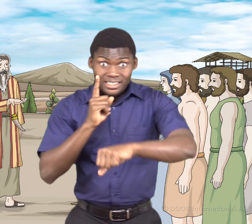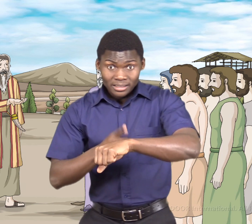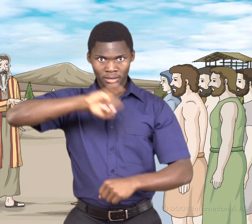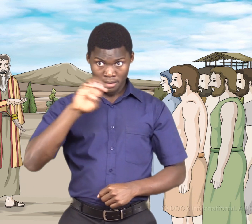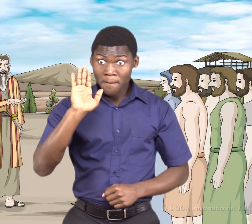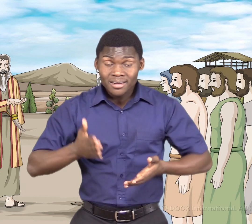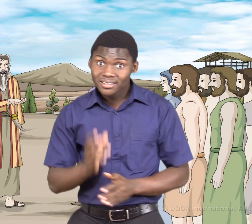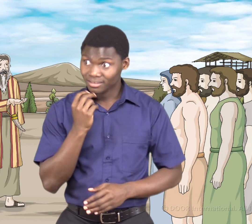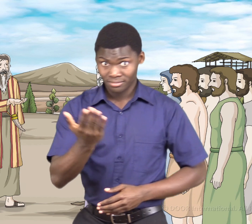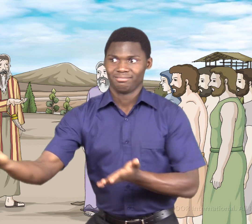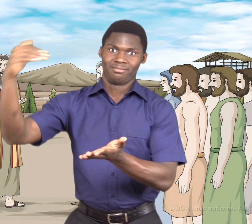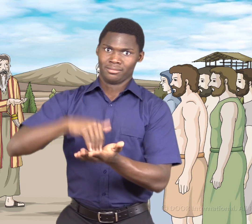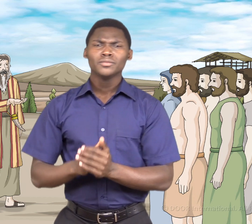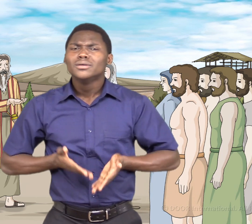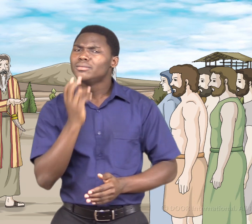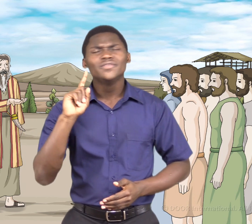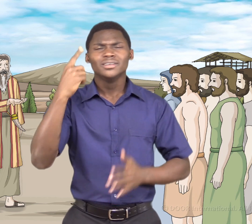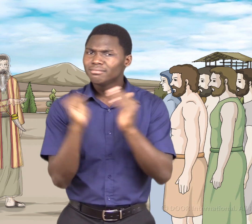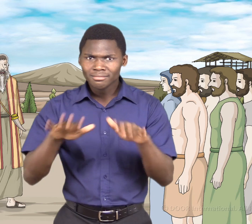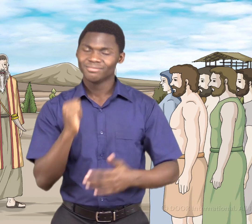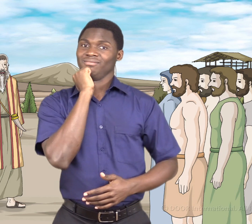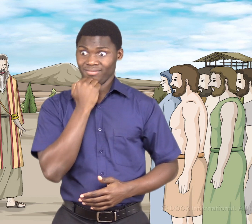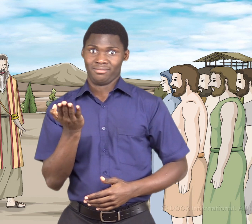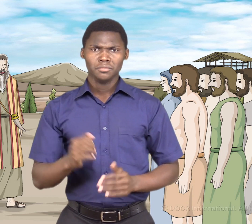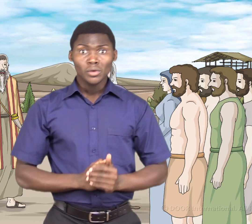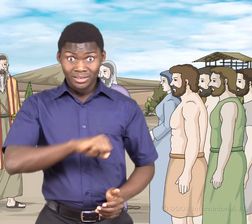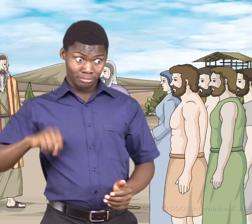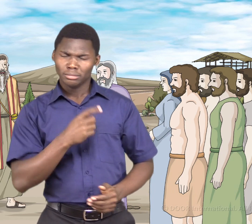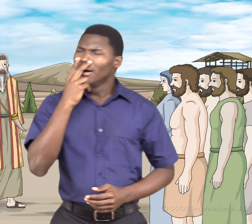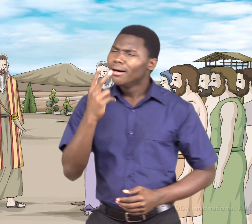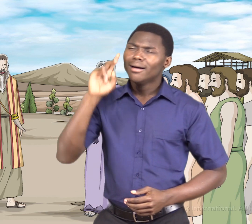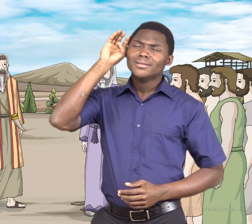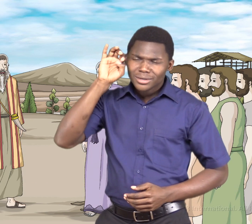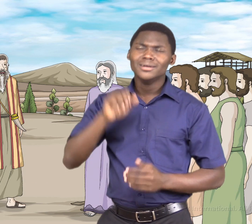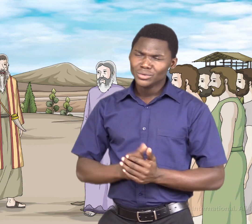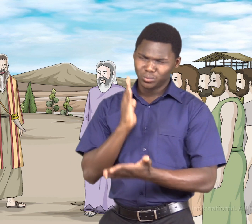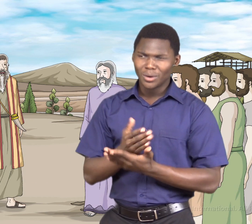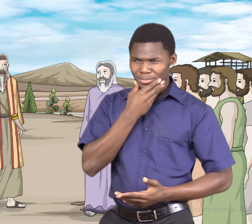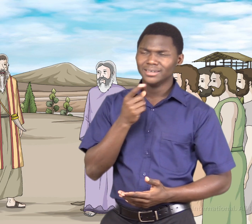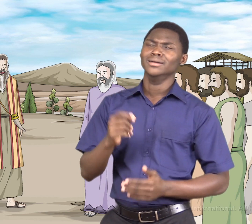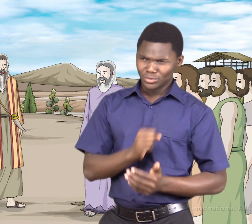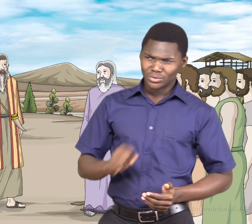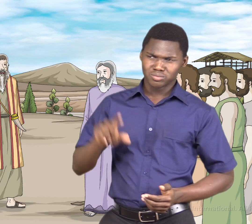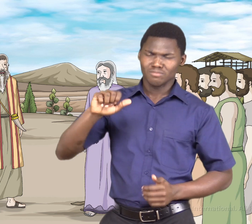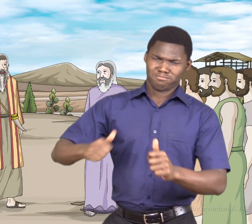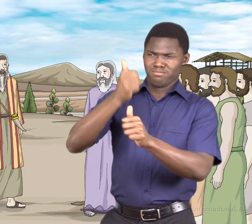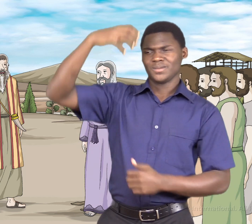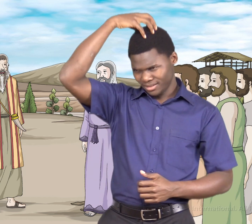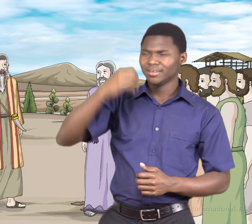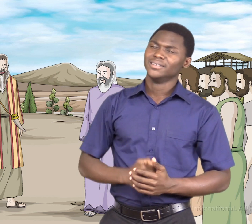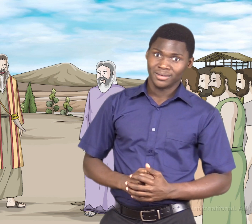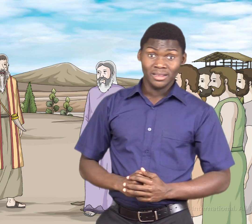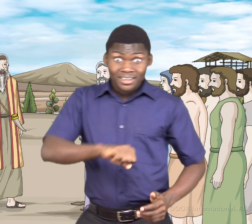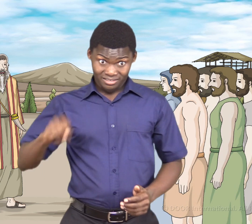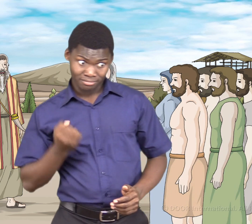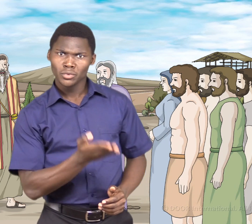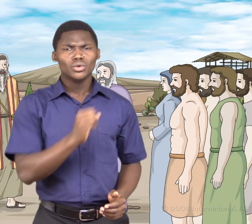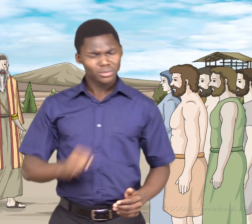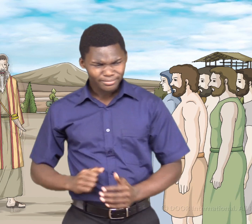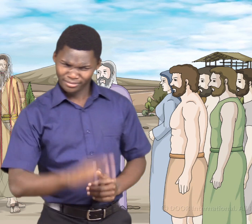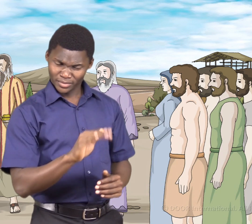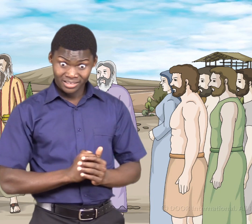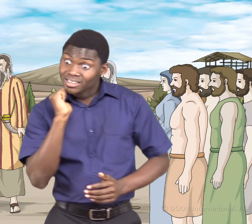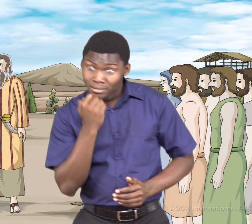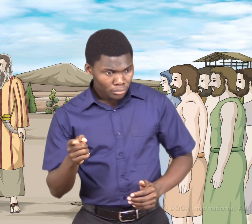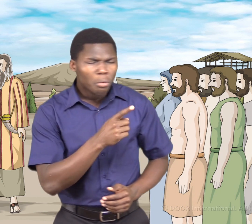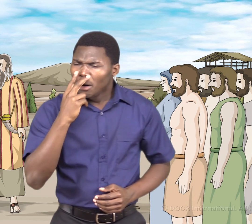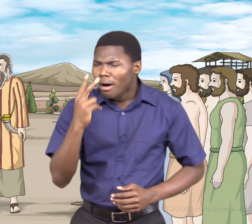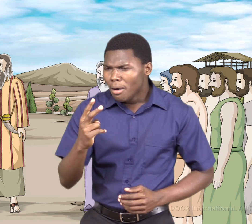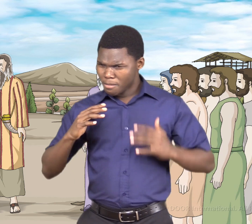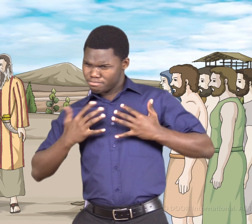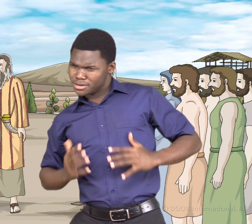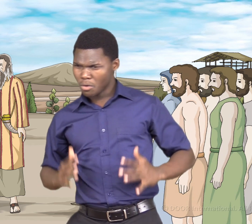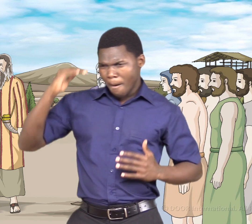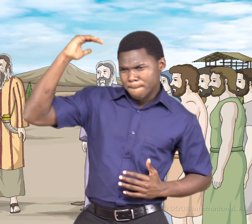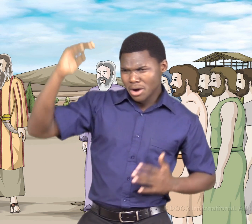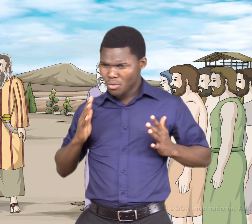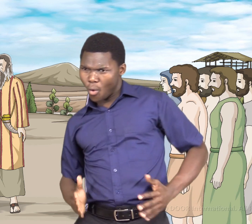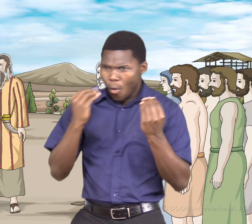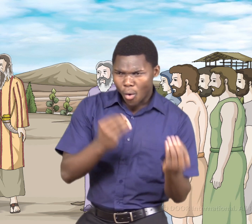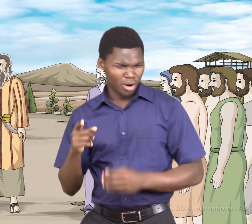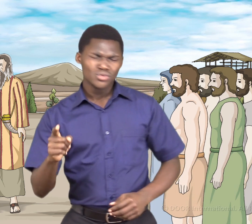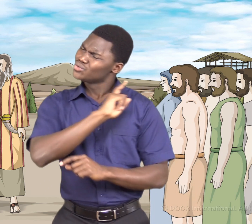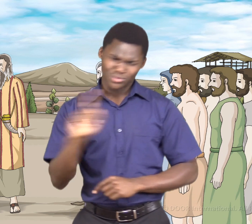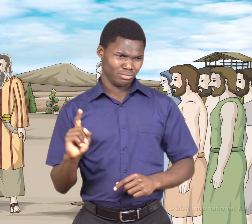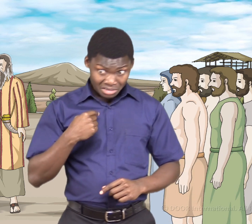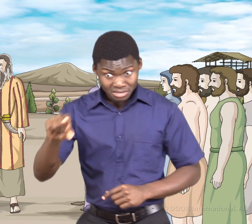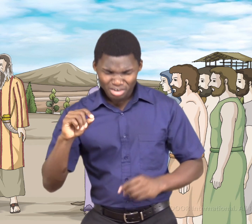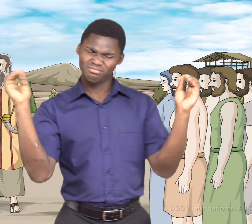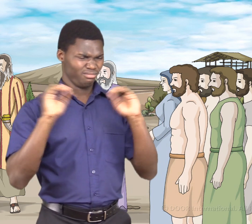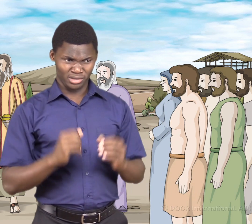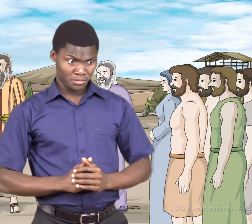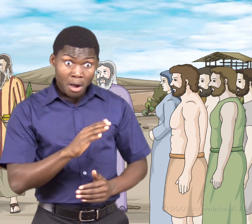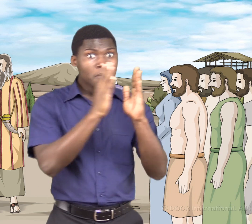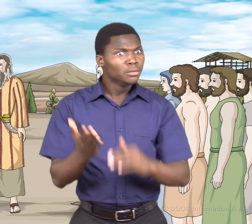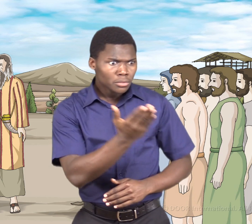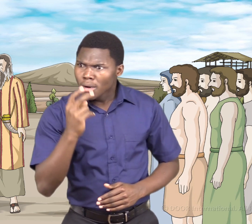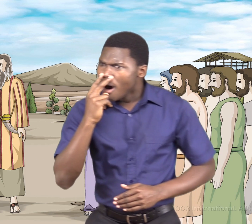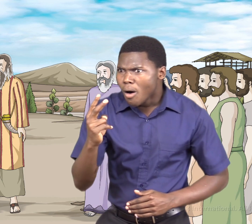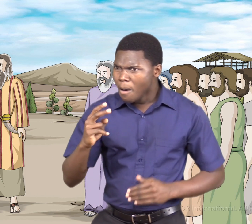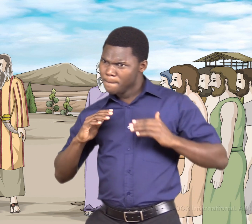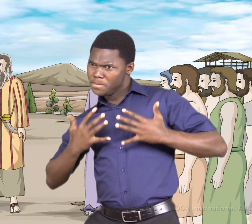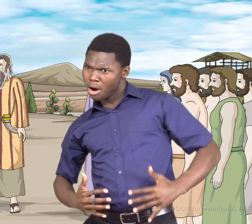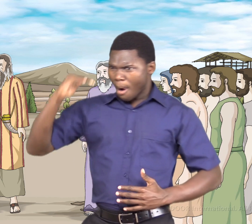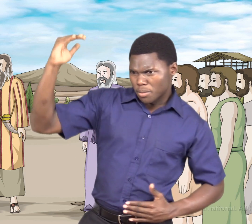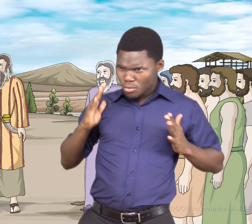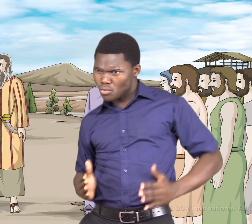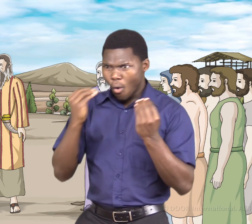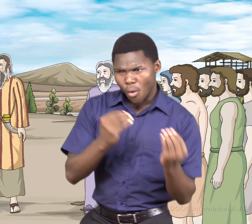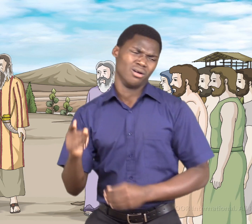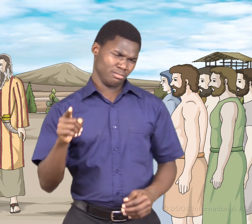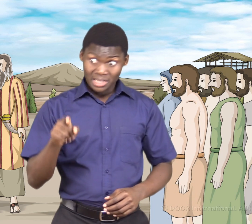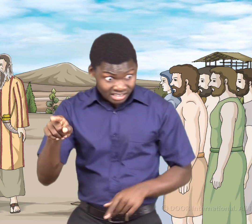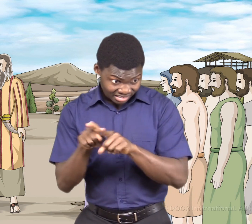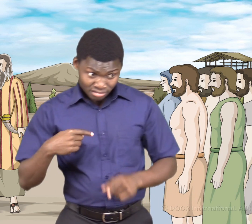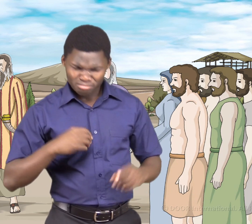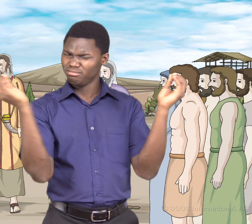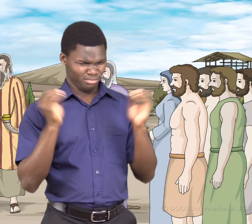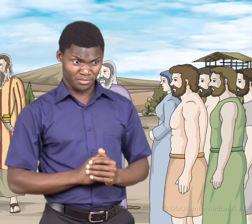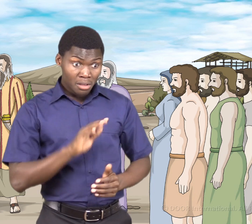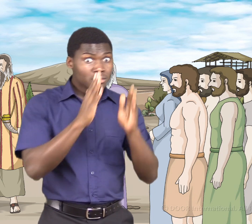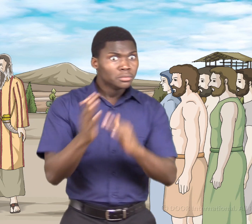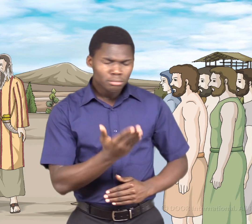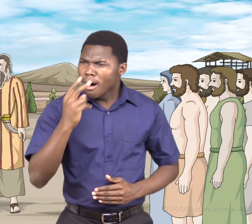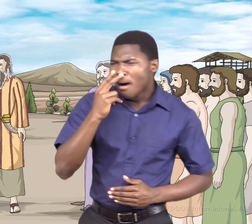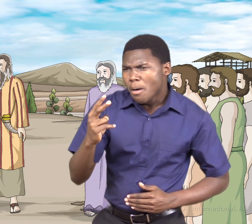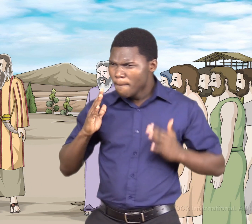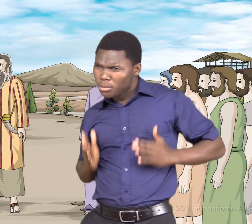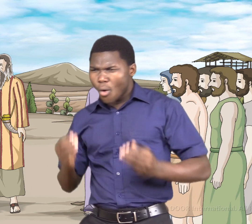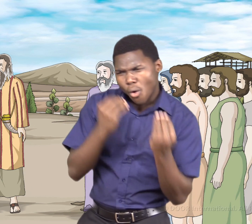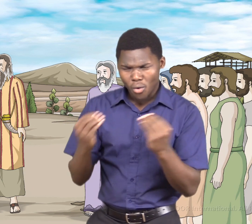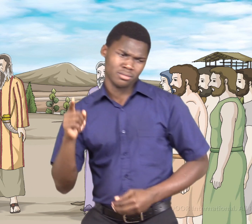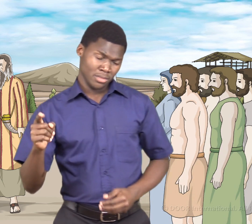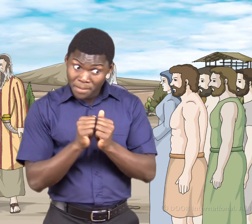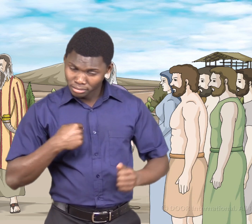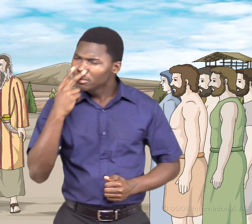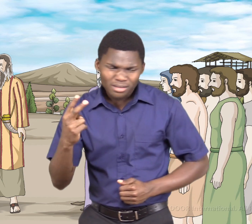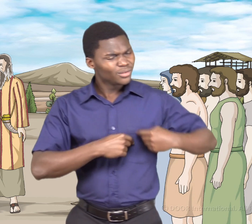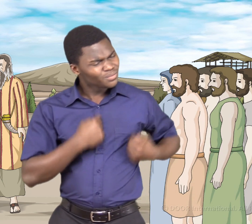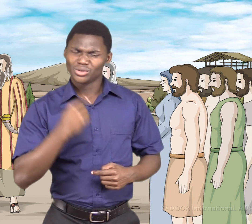But the LORD said to Samuel, “Do not consider his appearance or height, for I have rejected him; the LORD does not see as man does. For man sees the outward appearance, but the LORD sees the heart.”